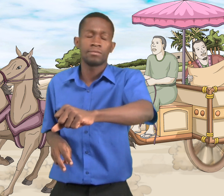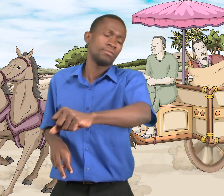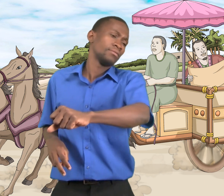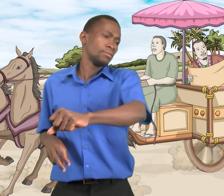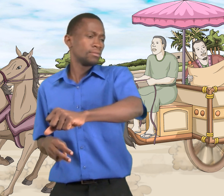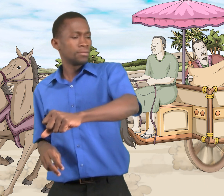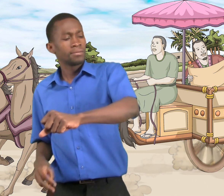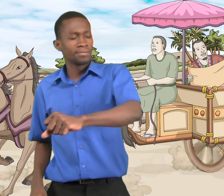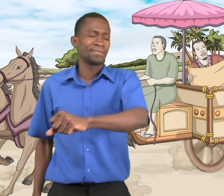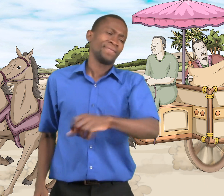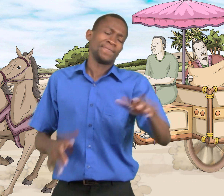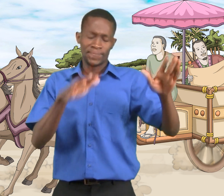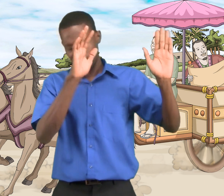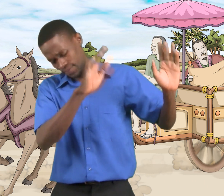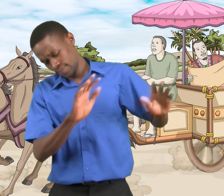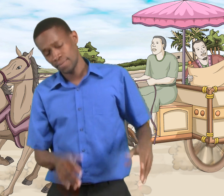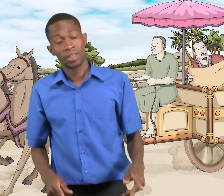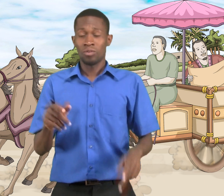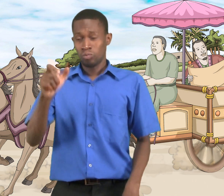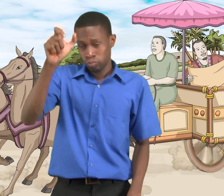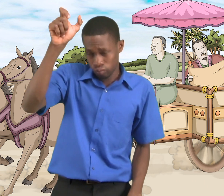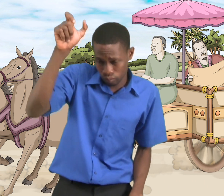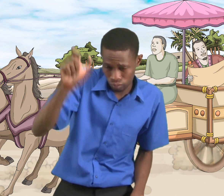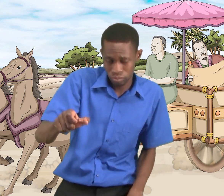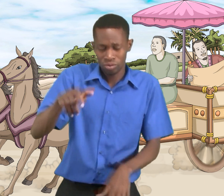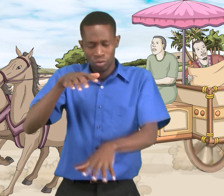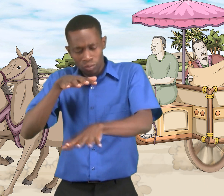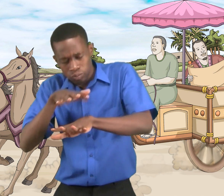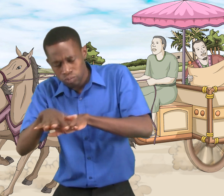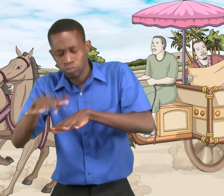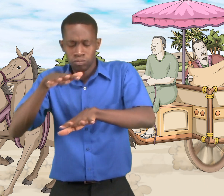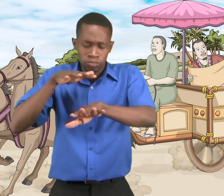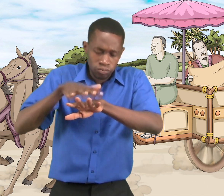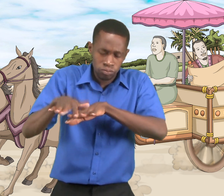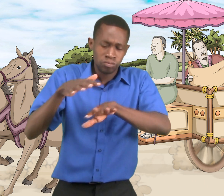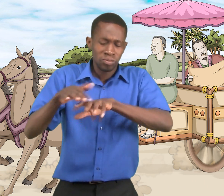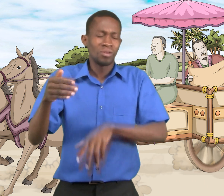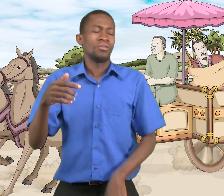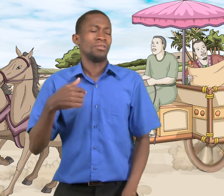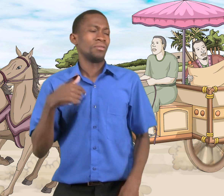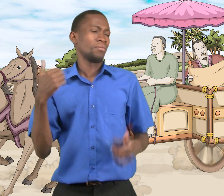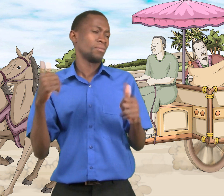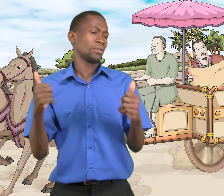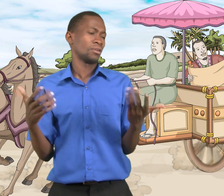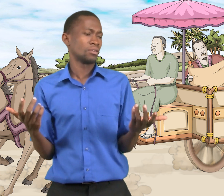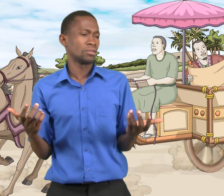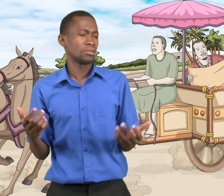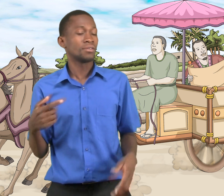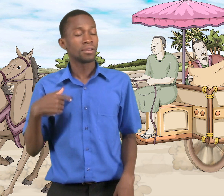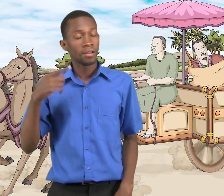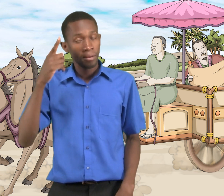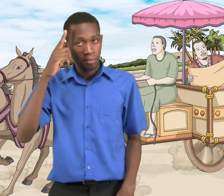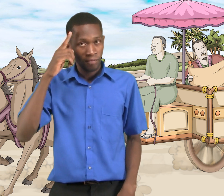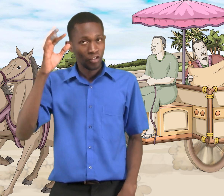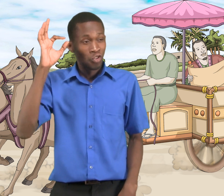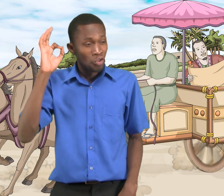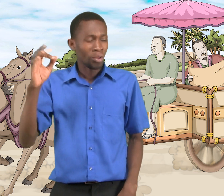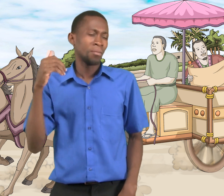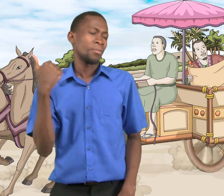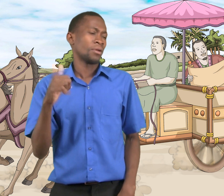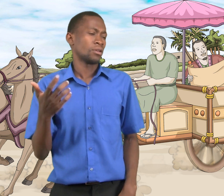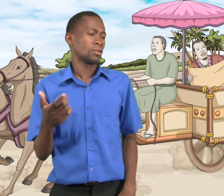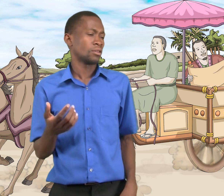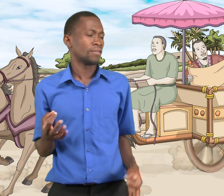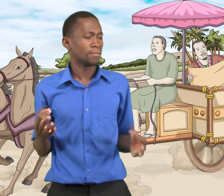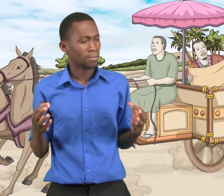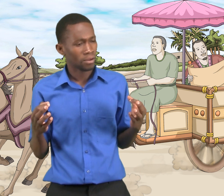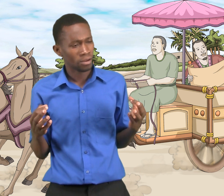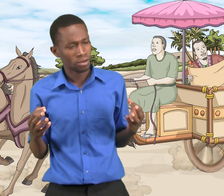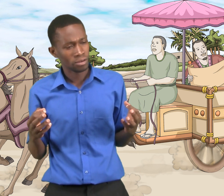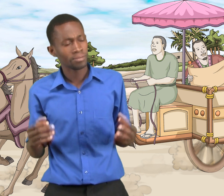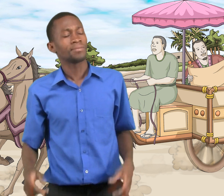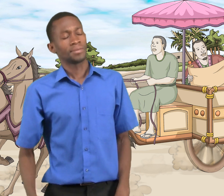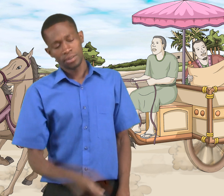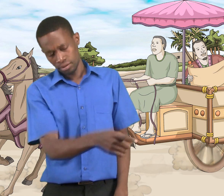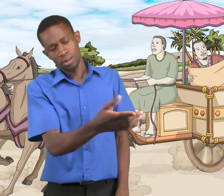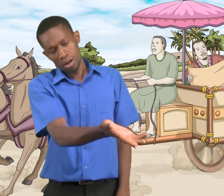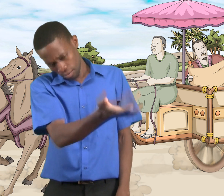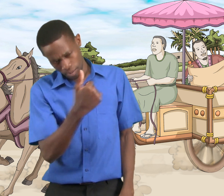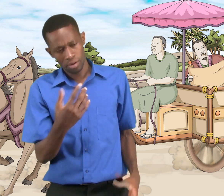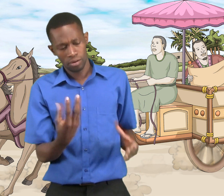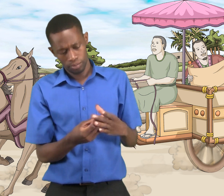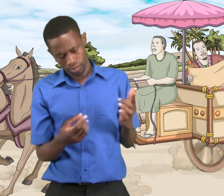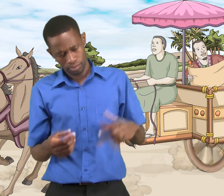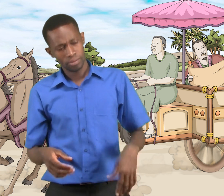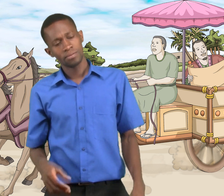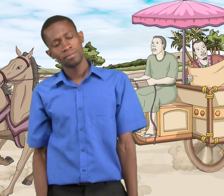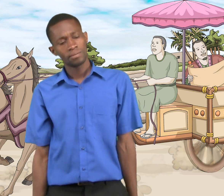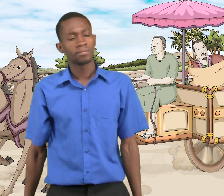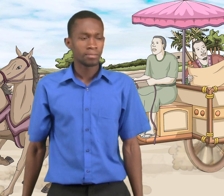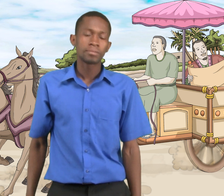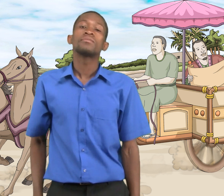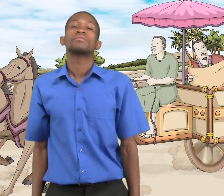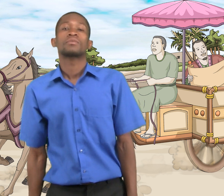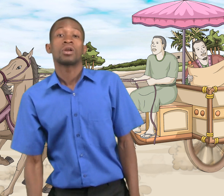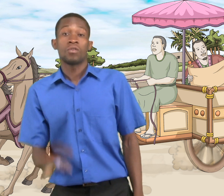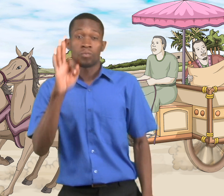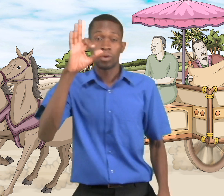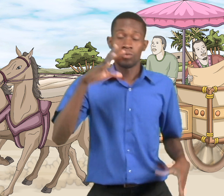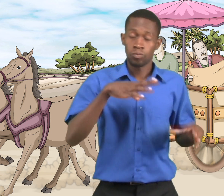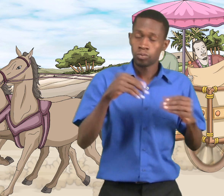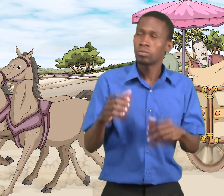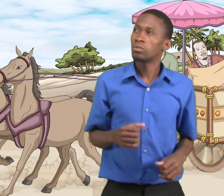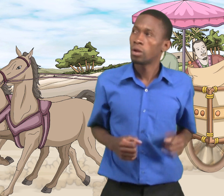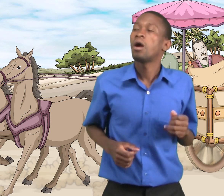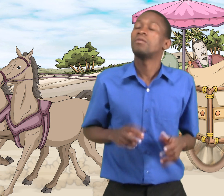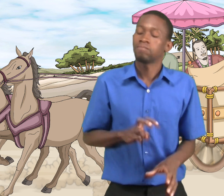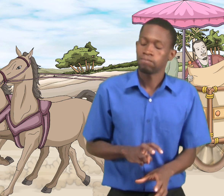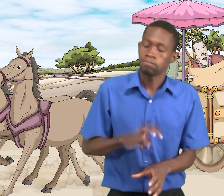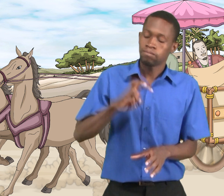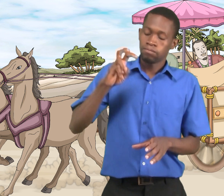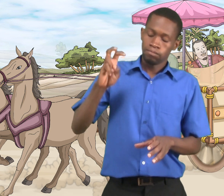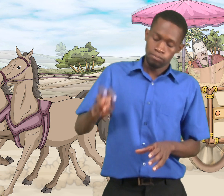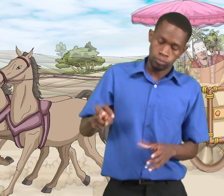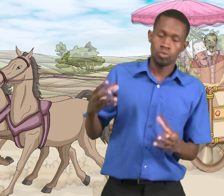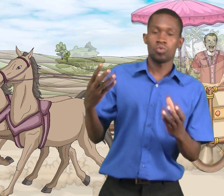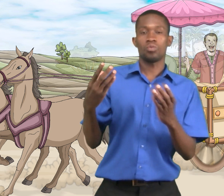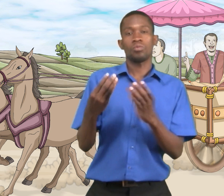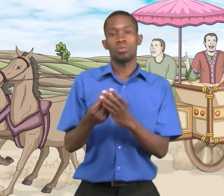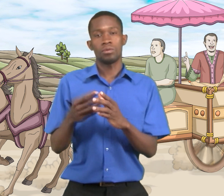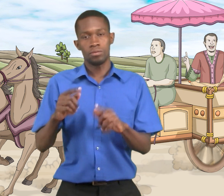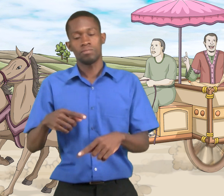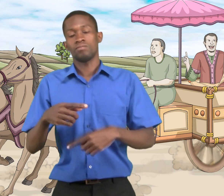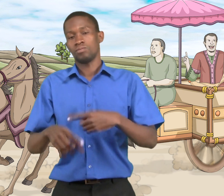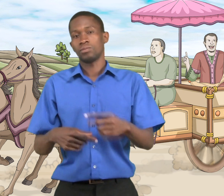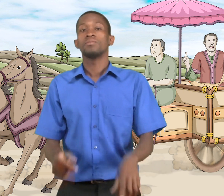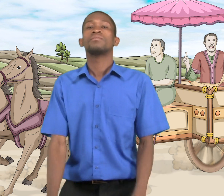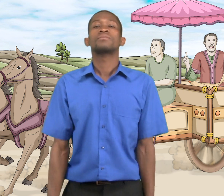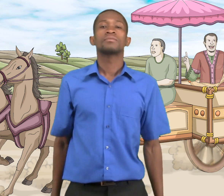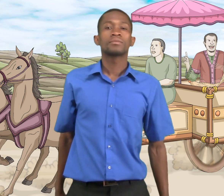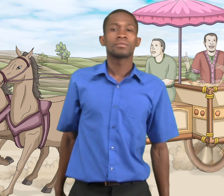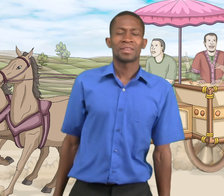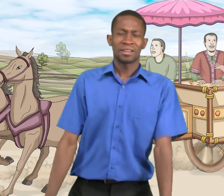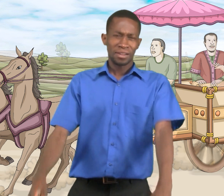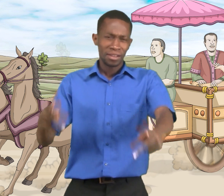“How can I,” he said, “unless someone guides me?”